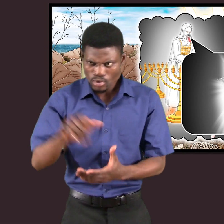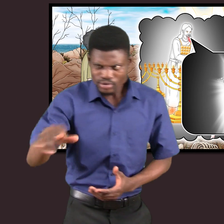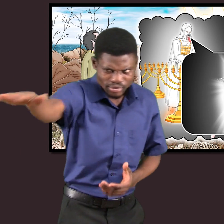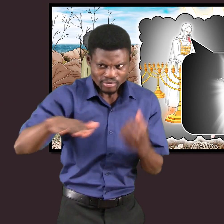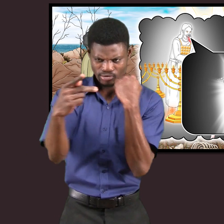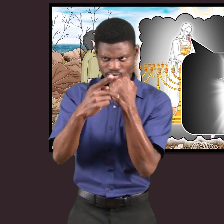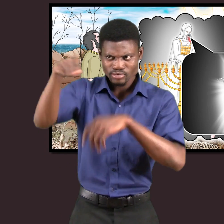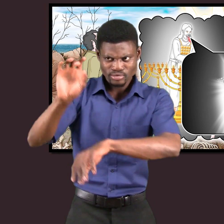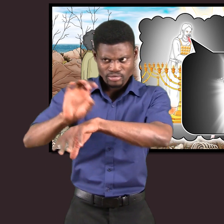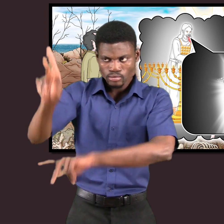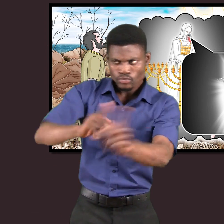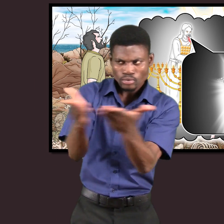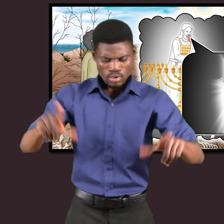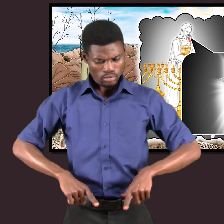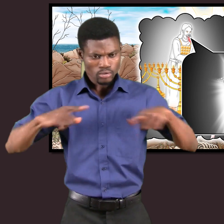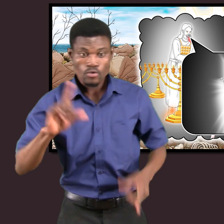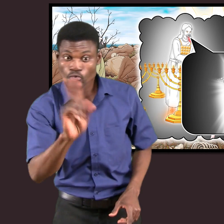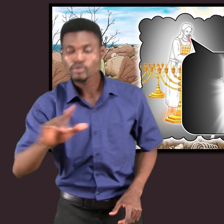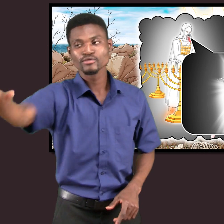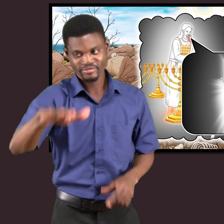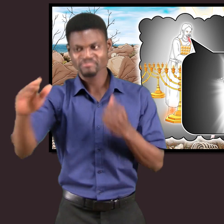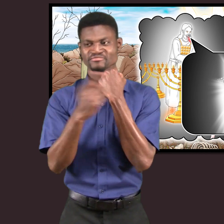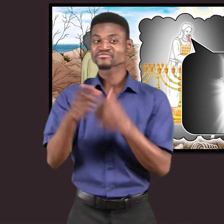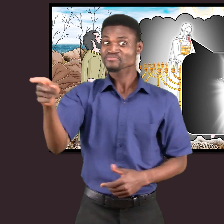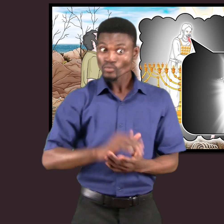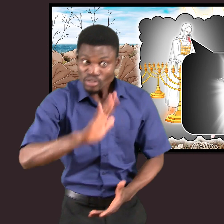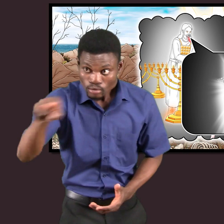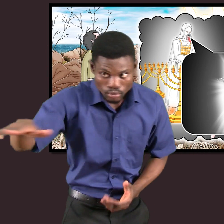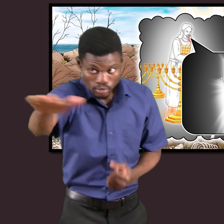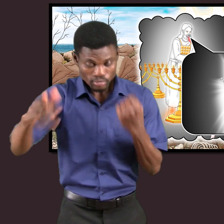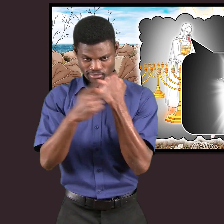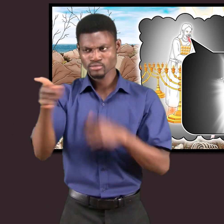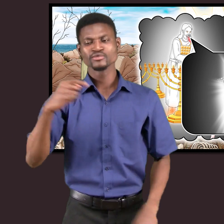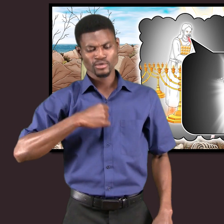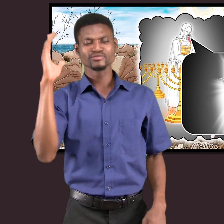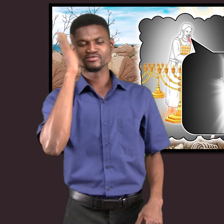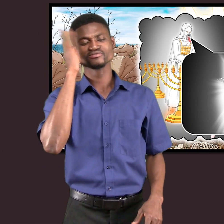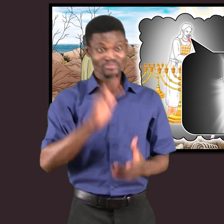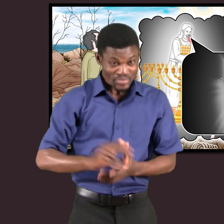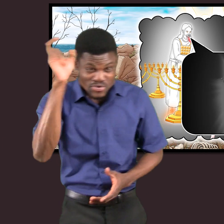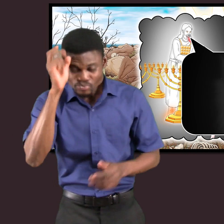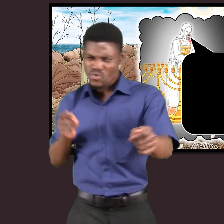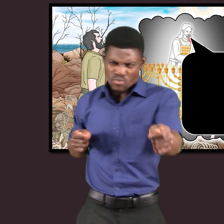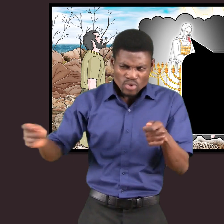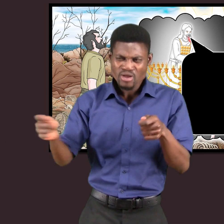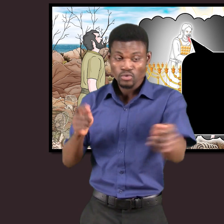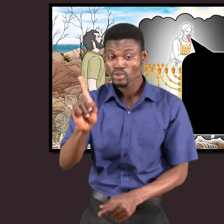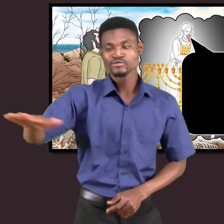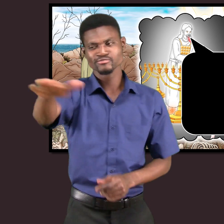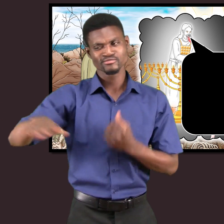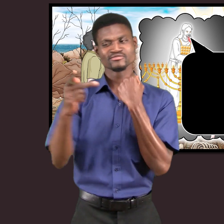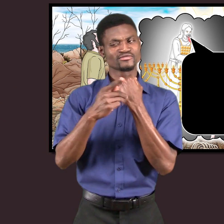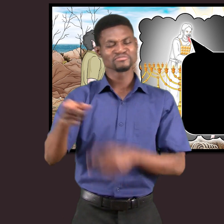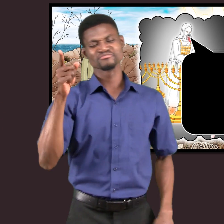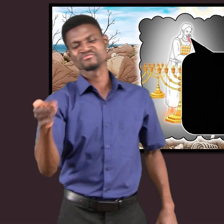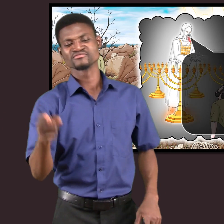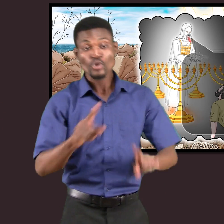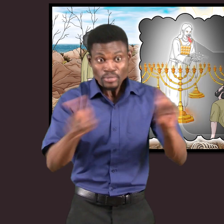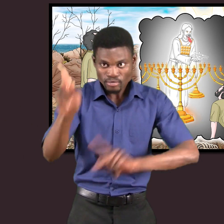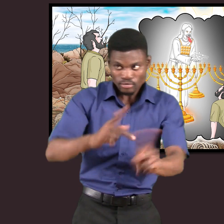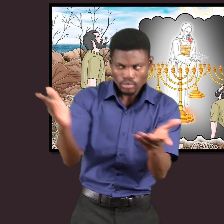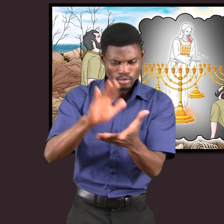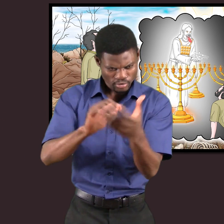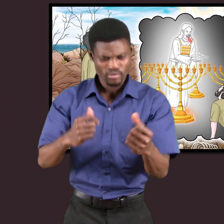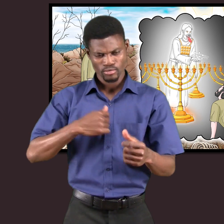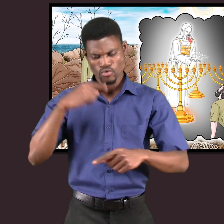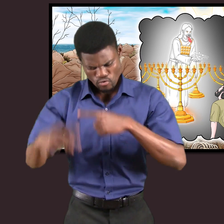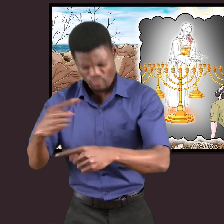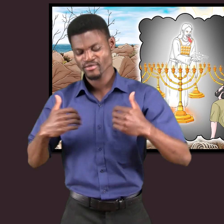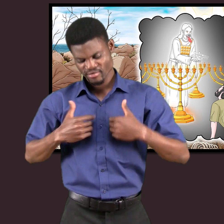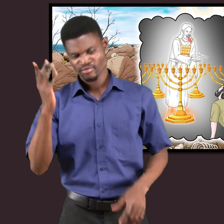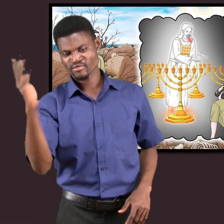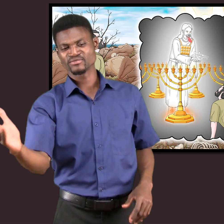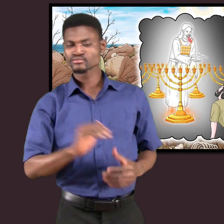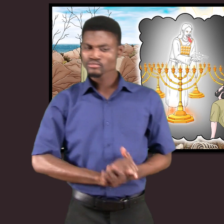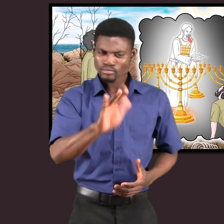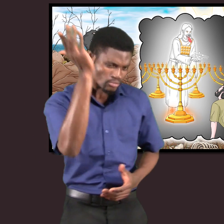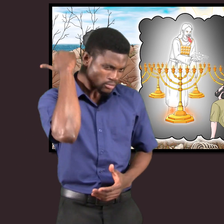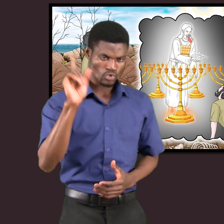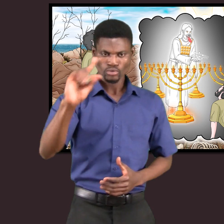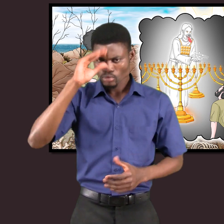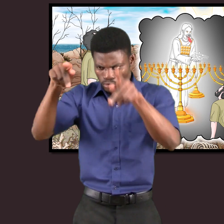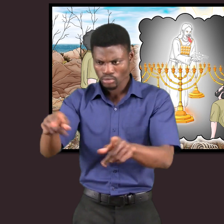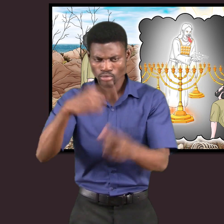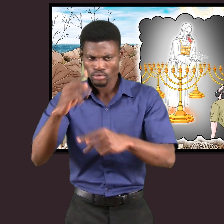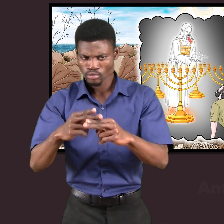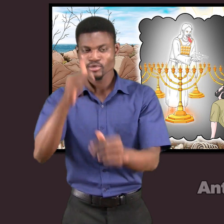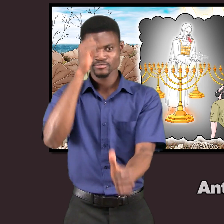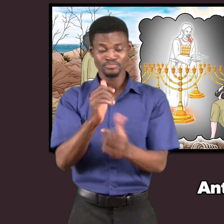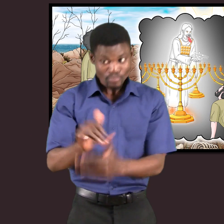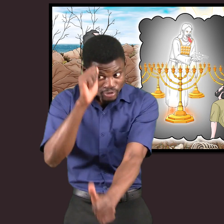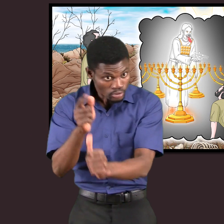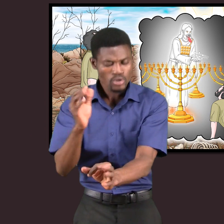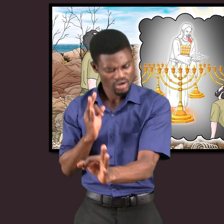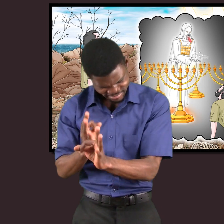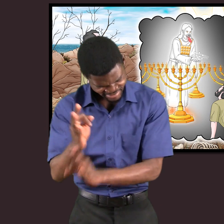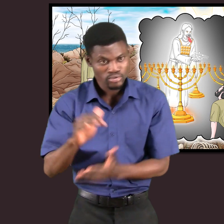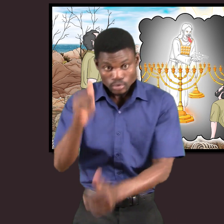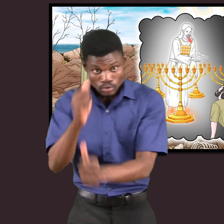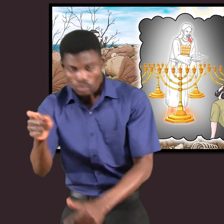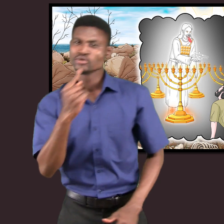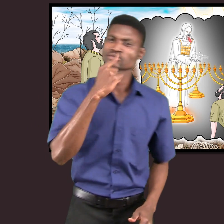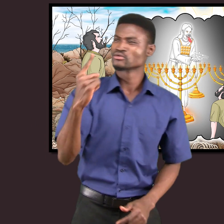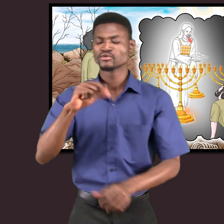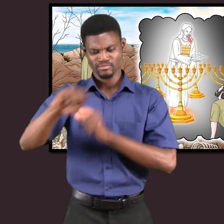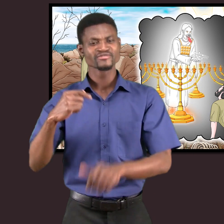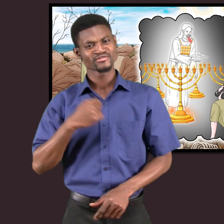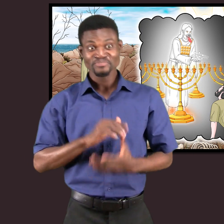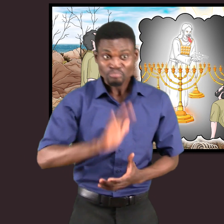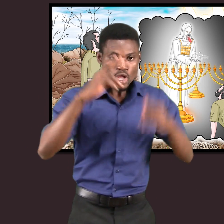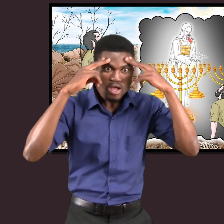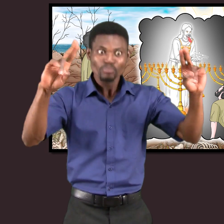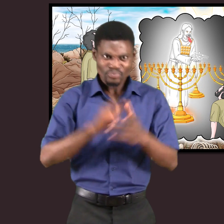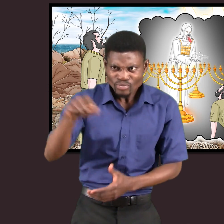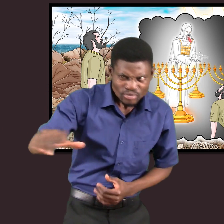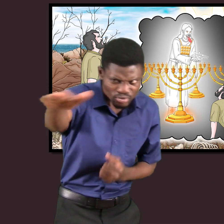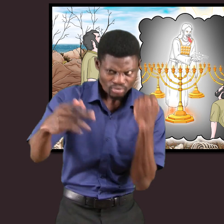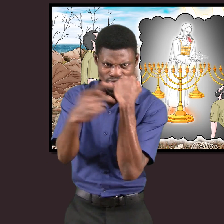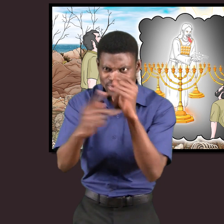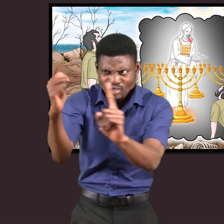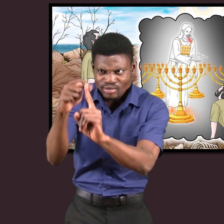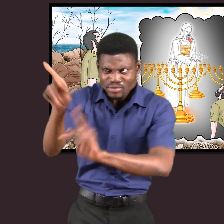I know where you live, where the throne of Satan sits.